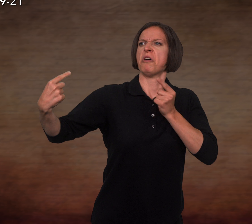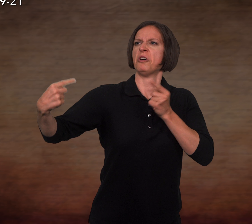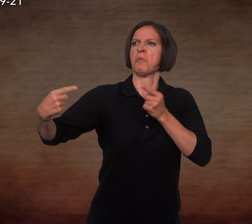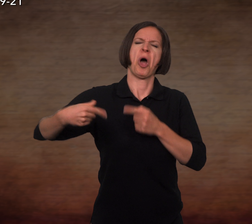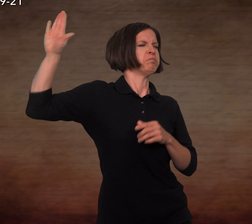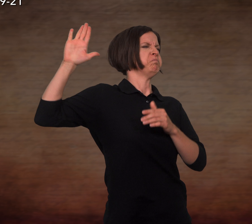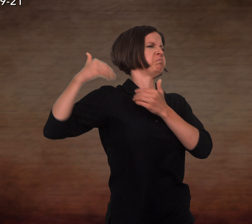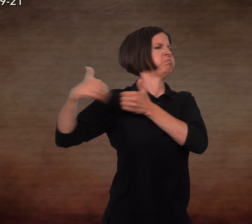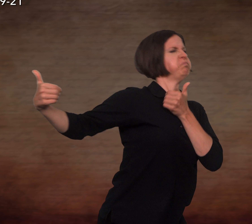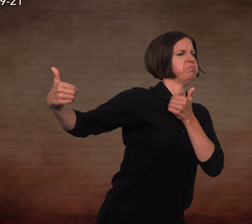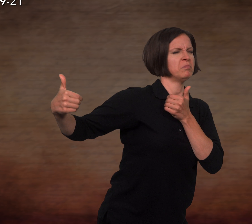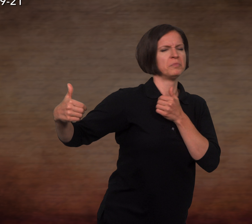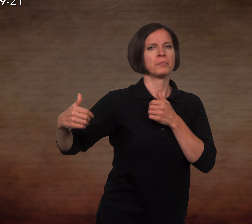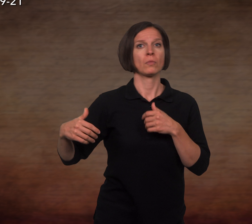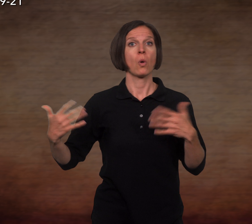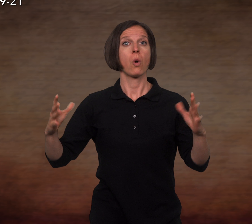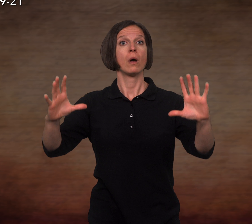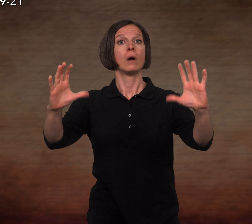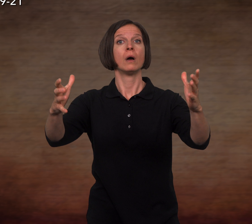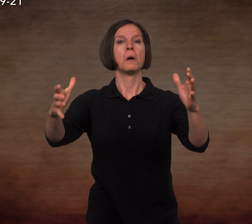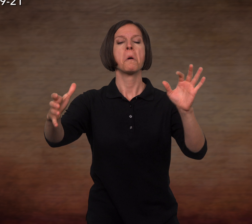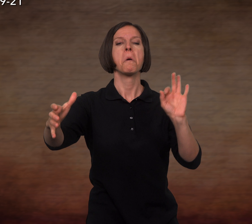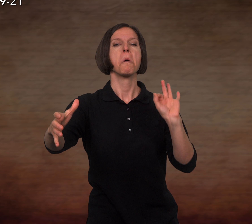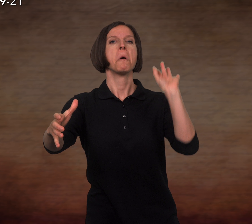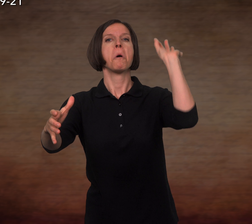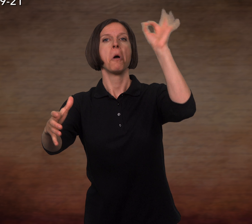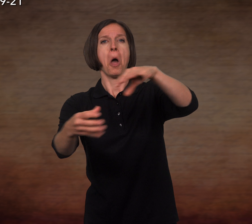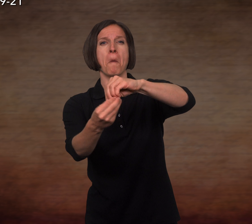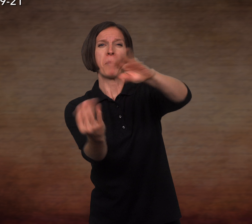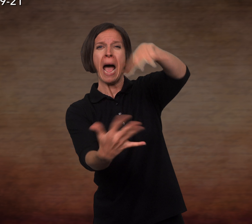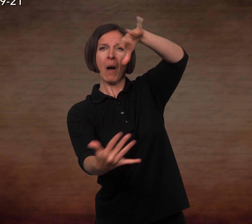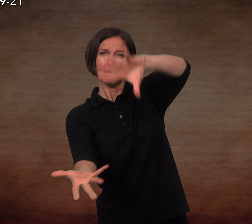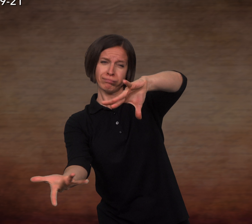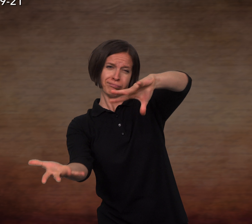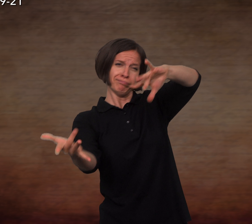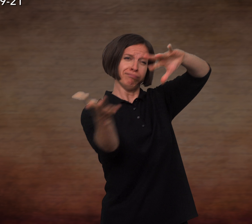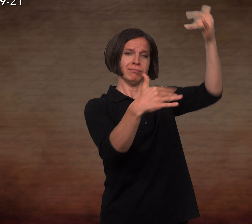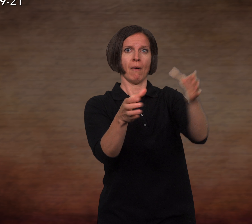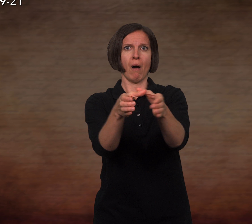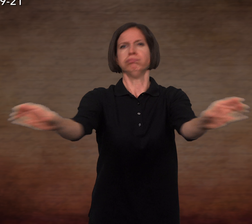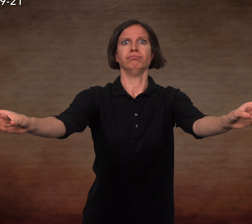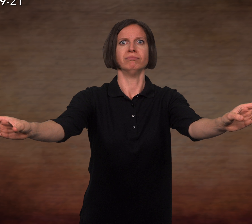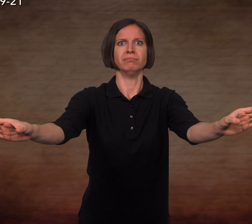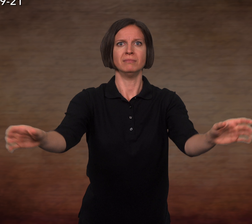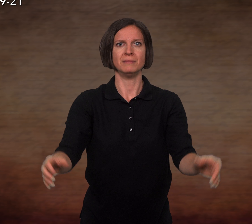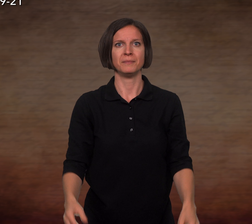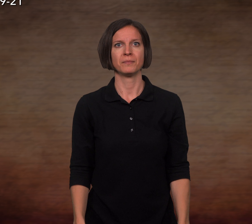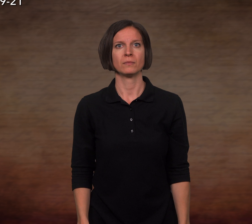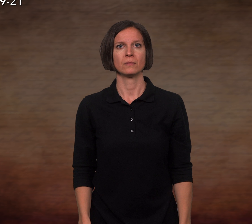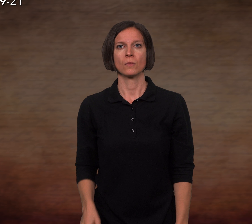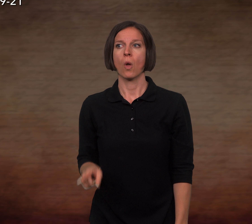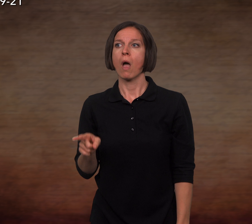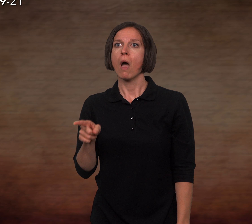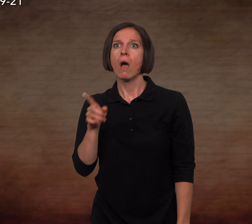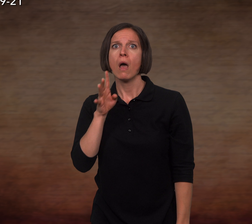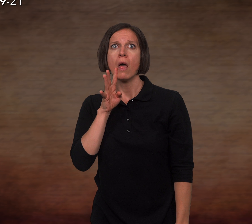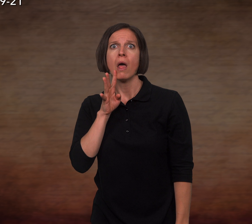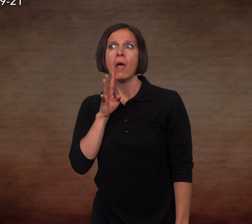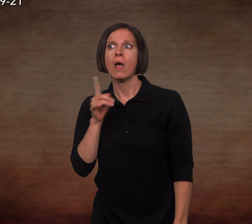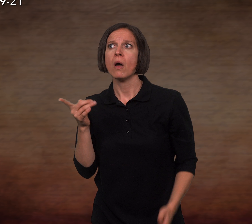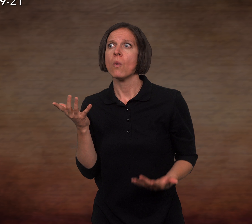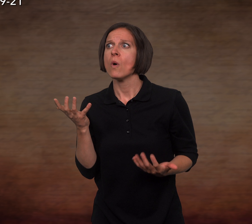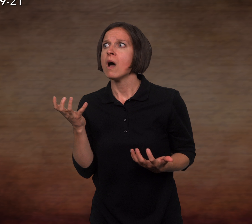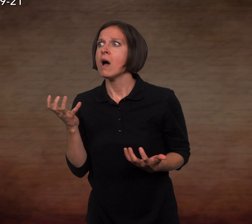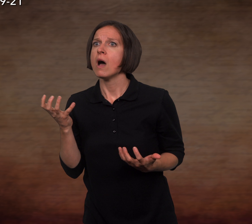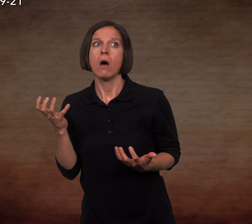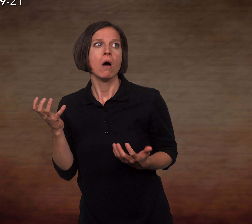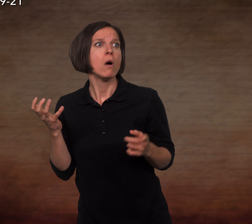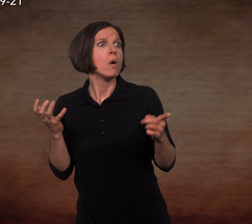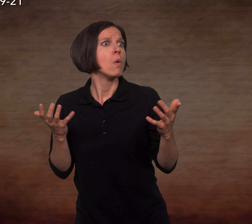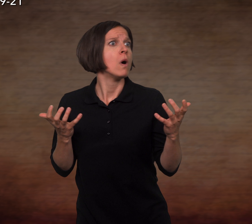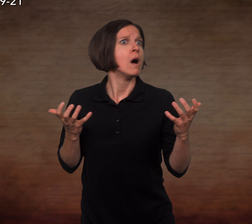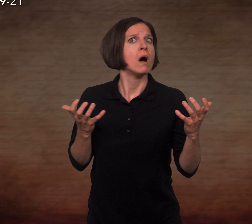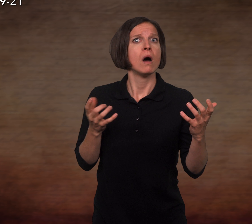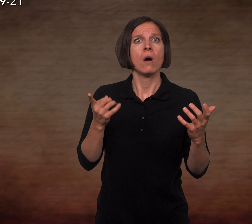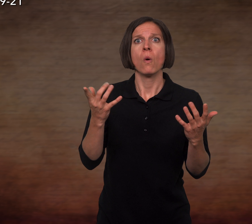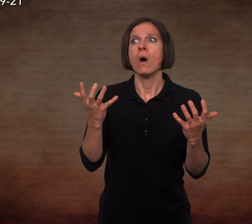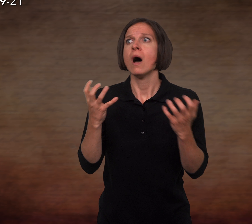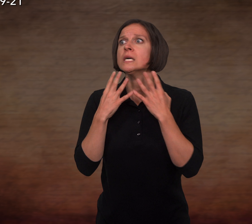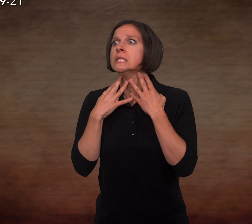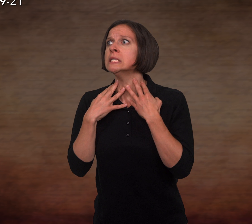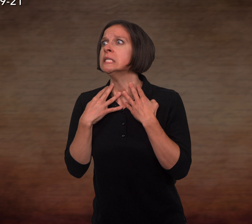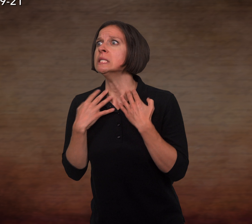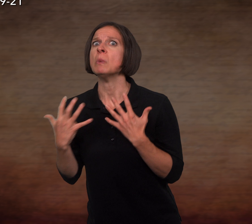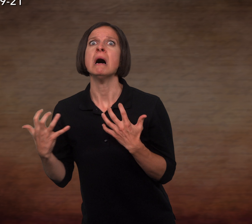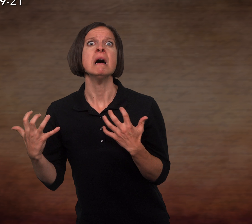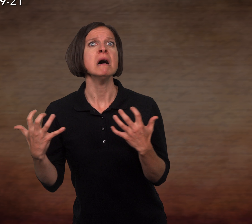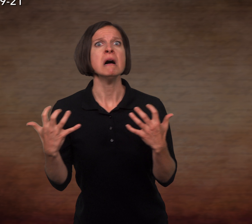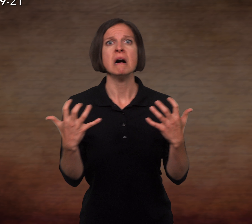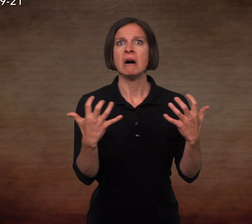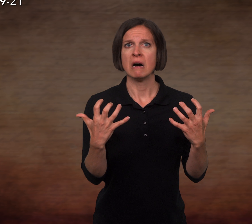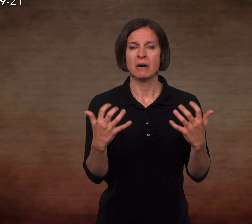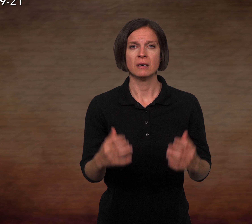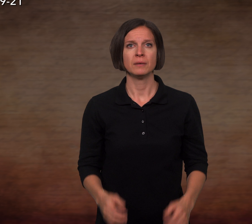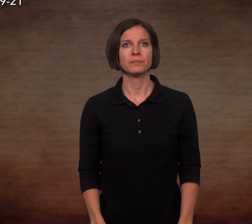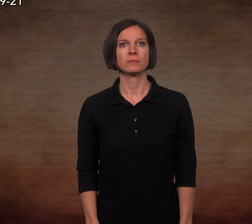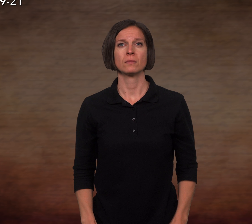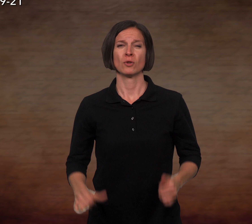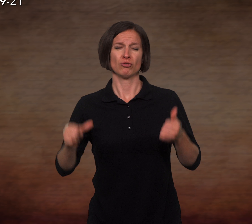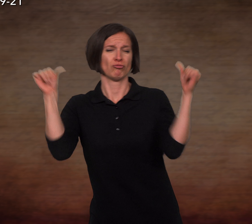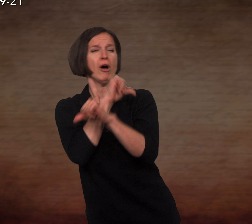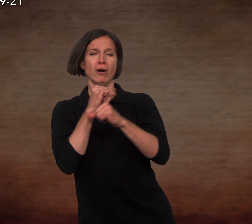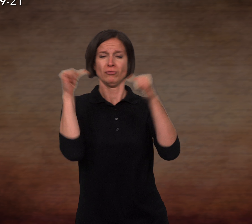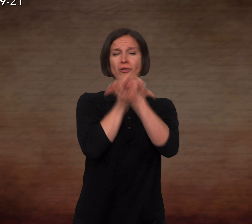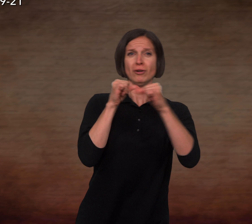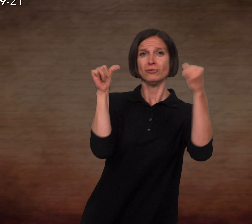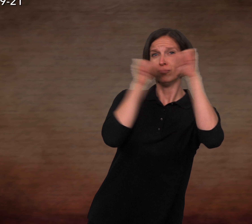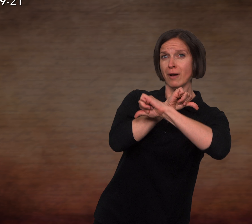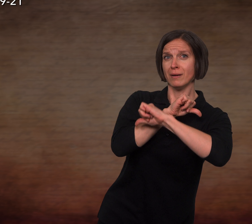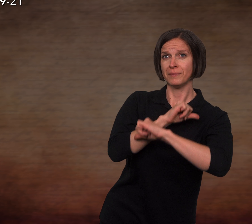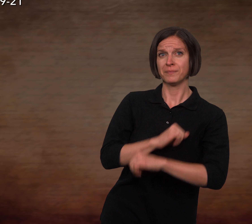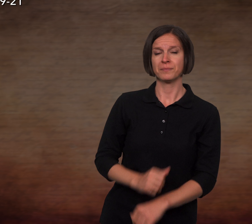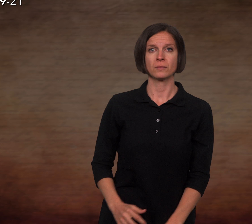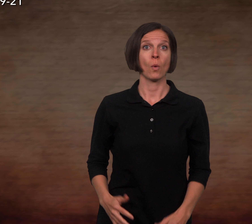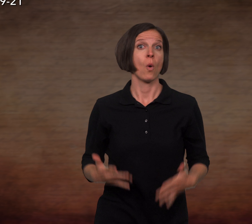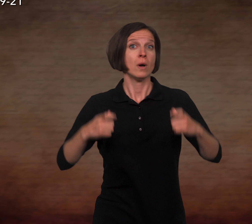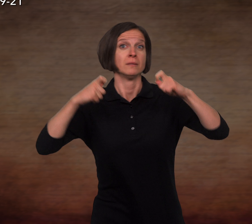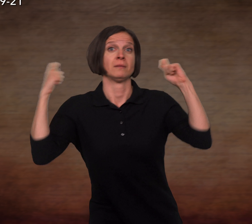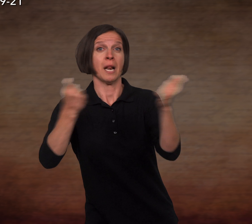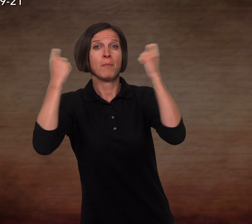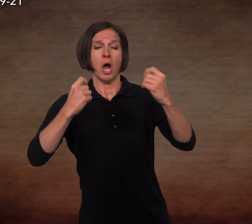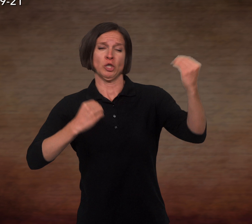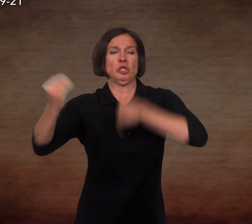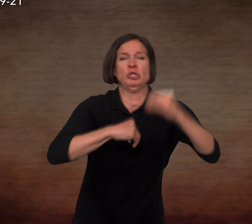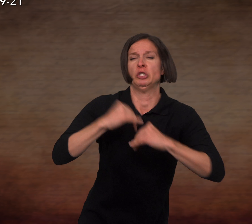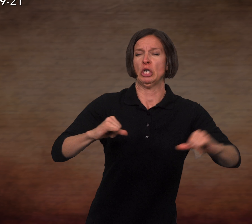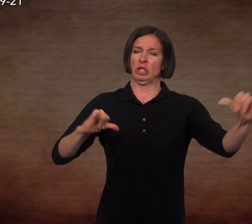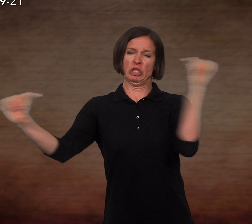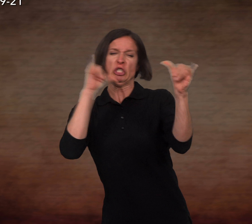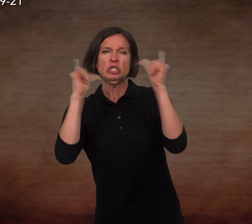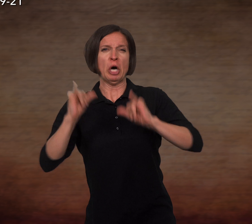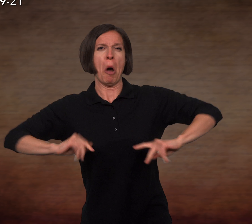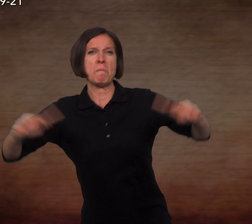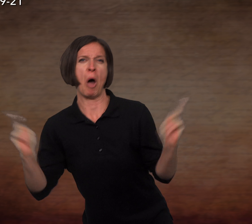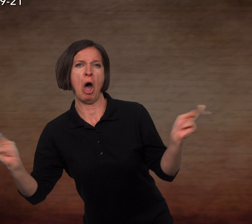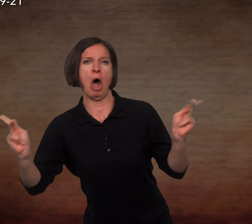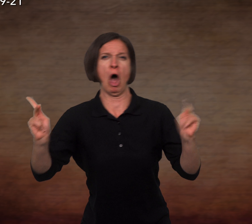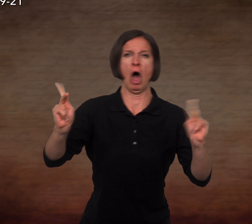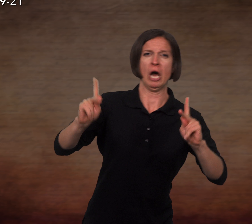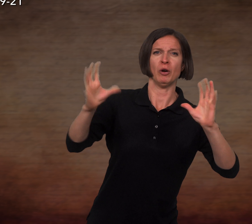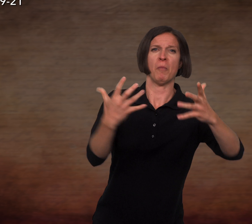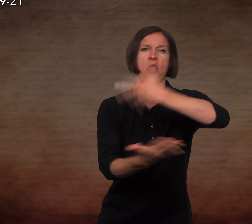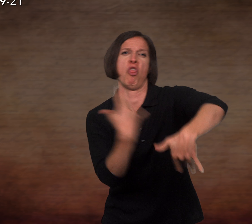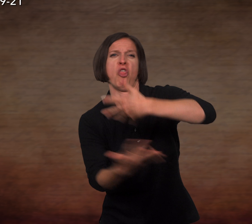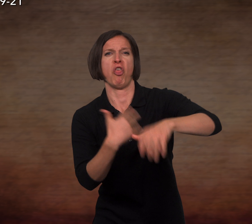drunkenness, orgies, and the like.